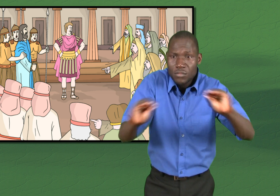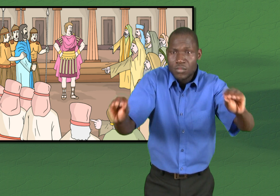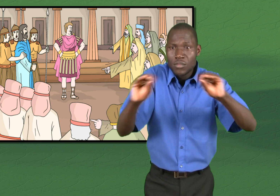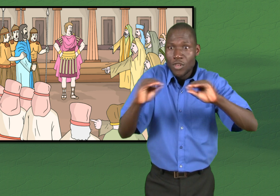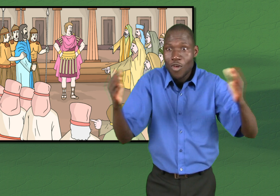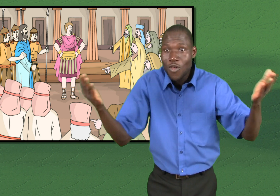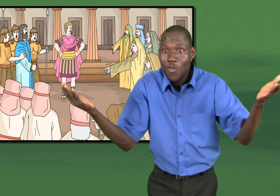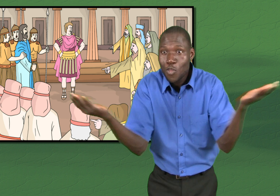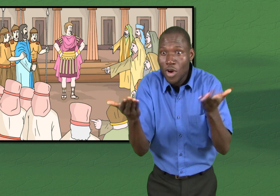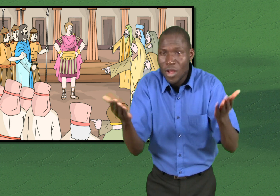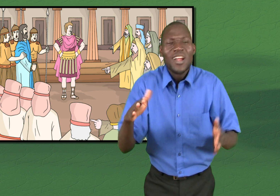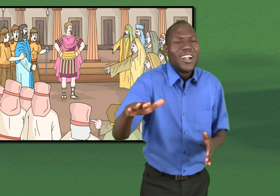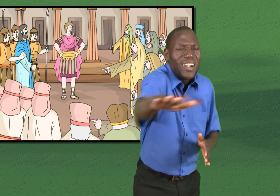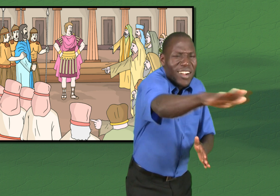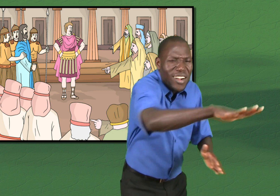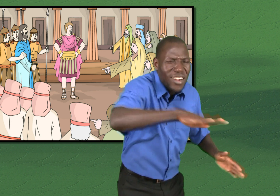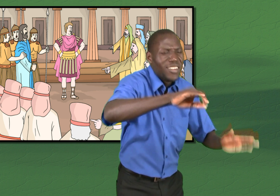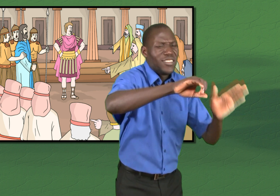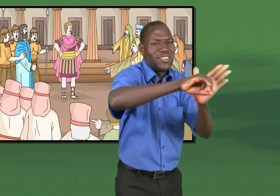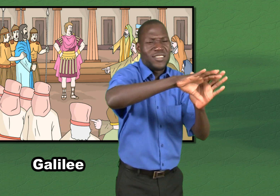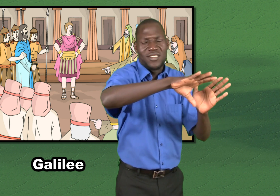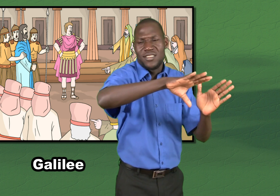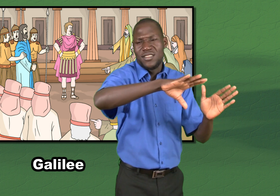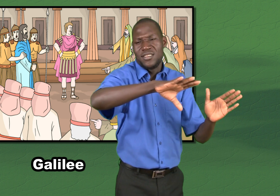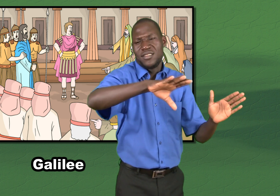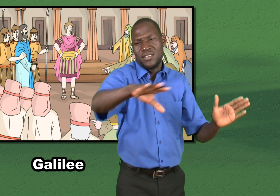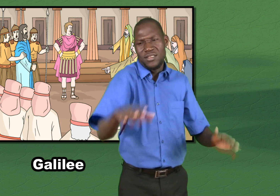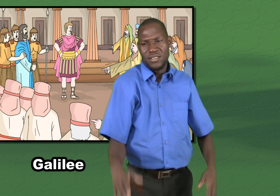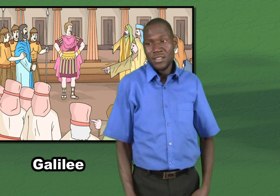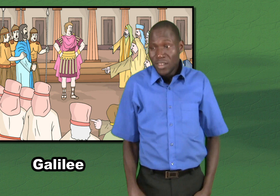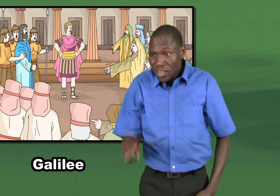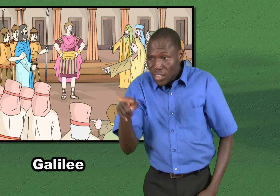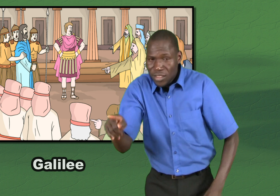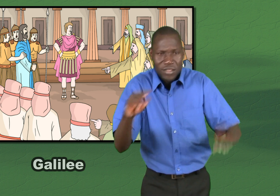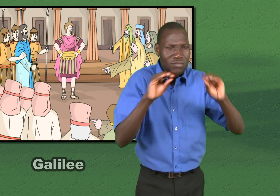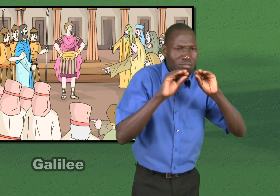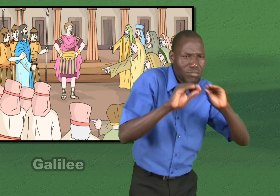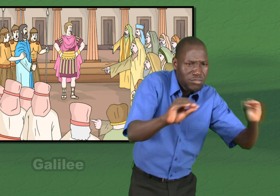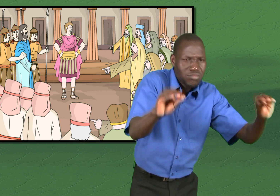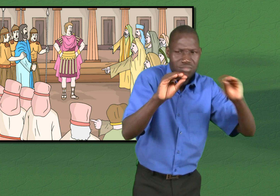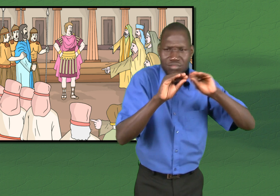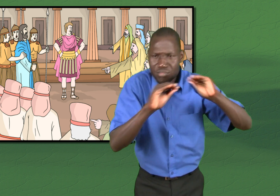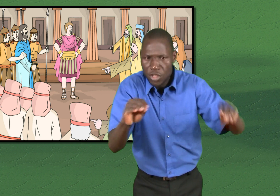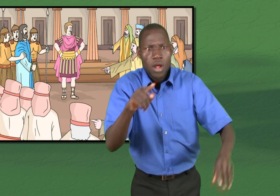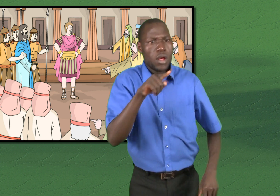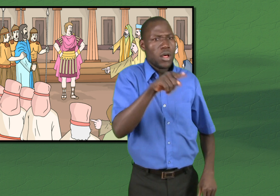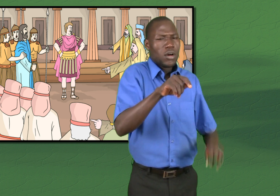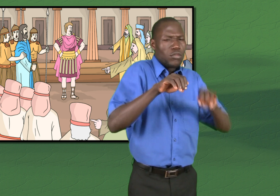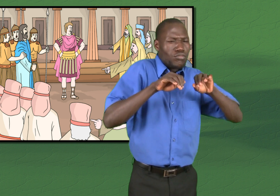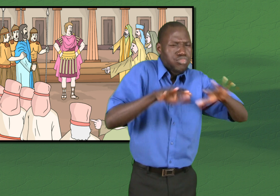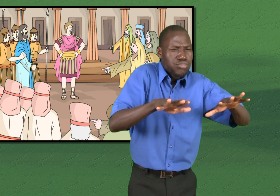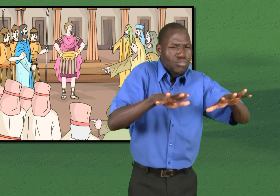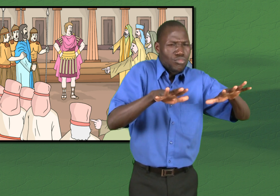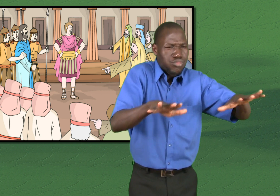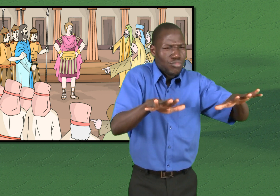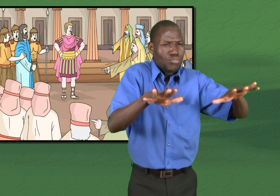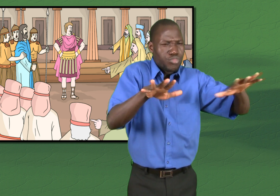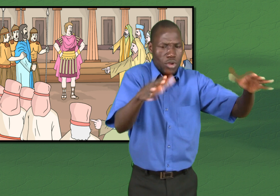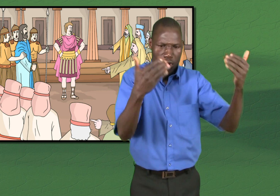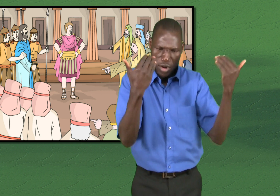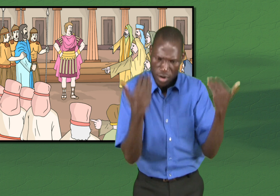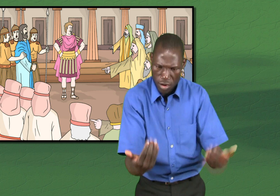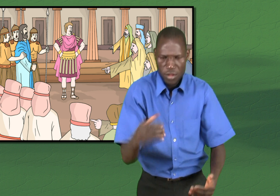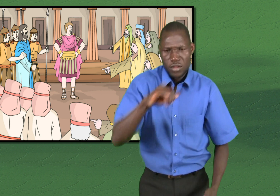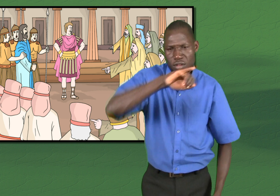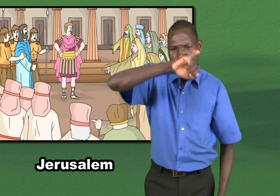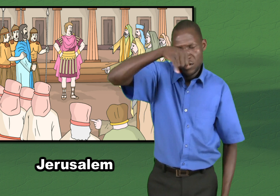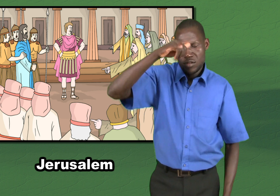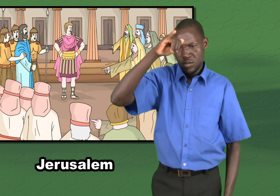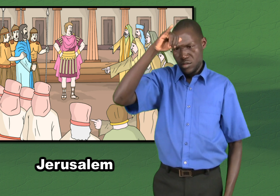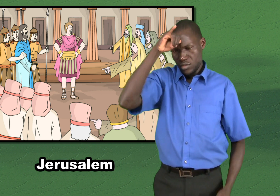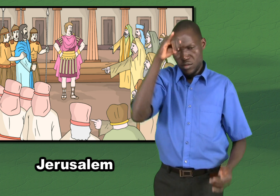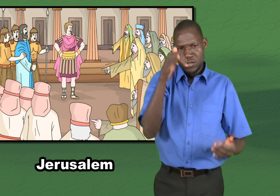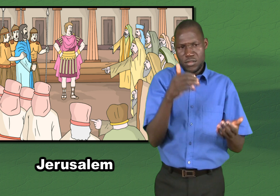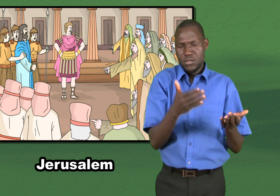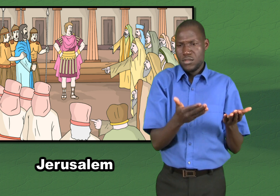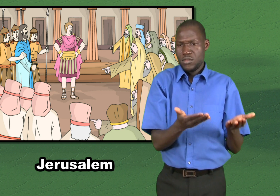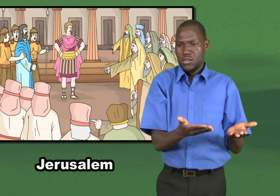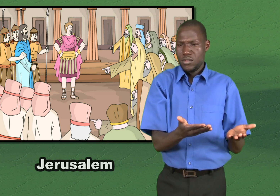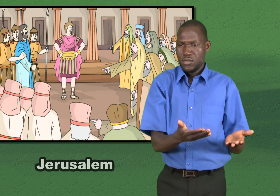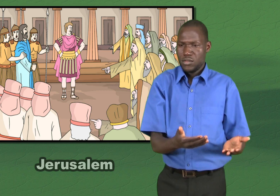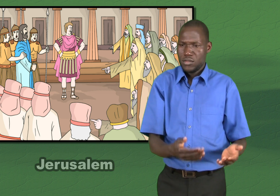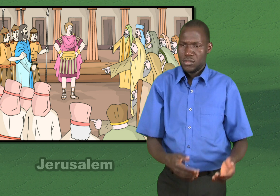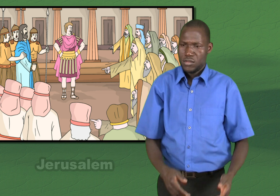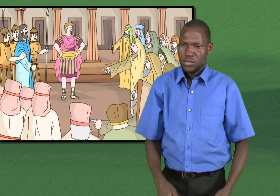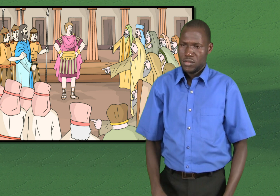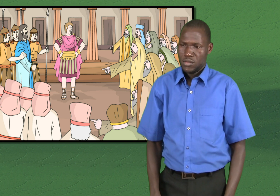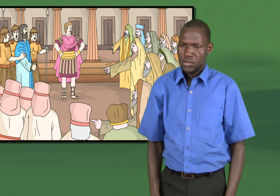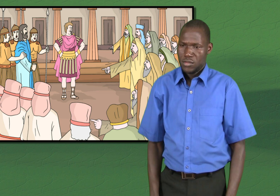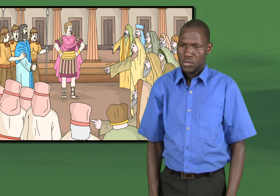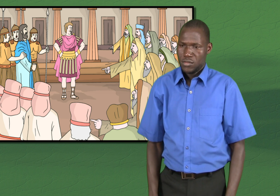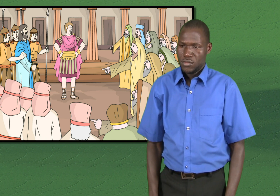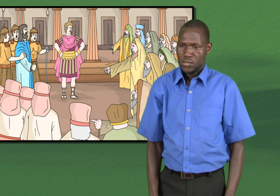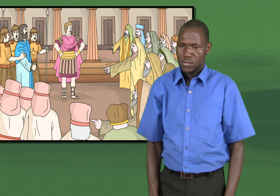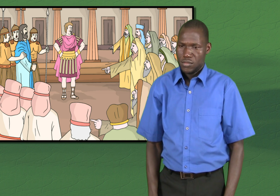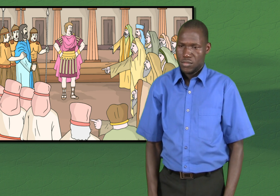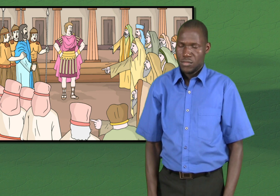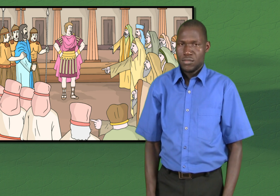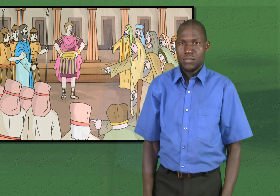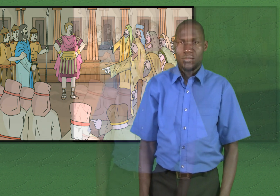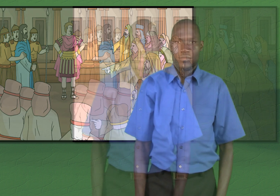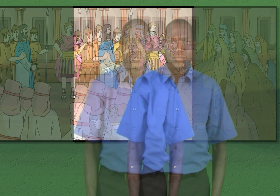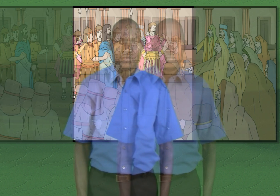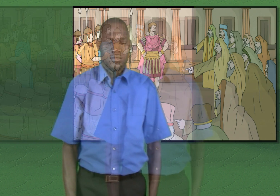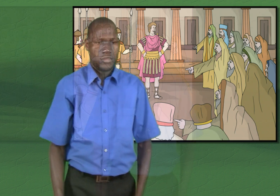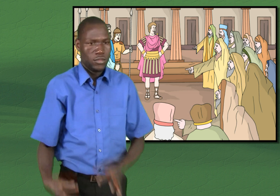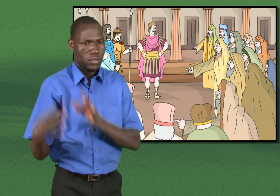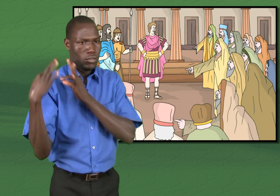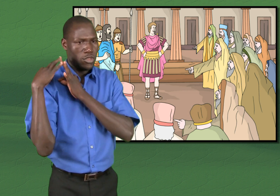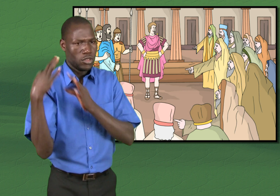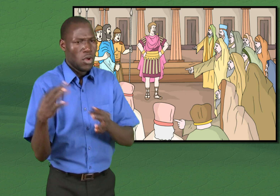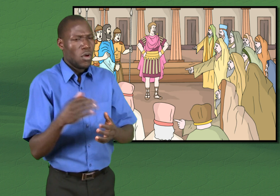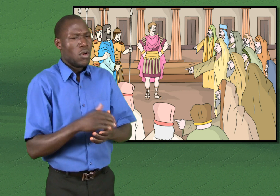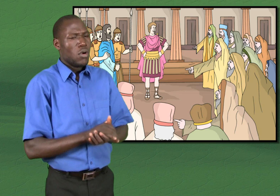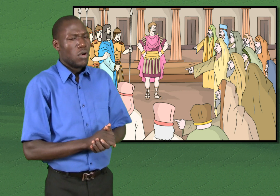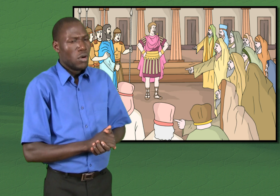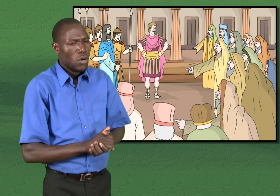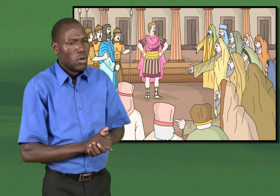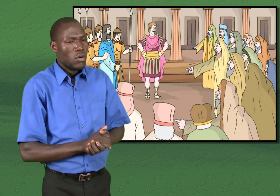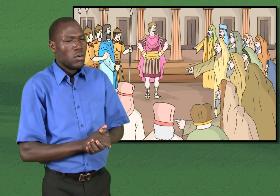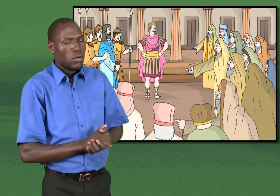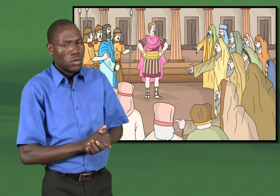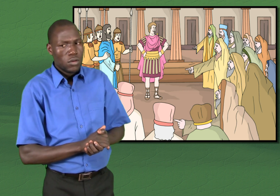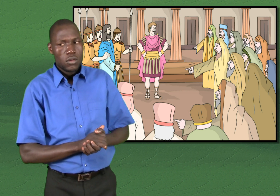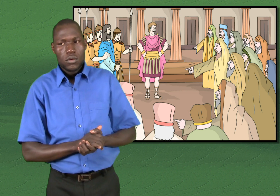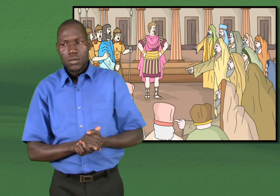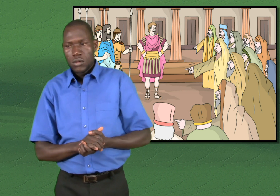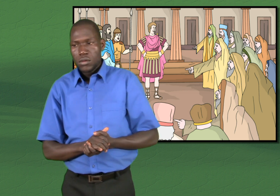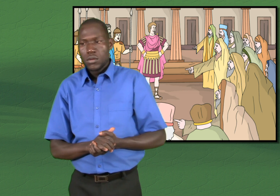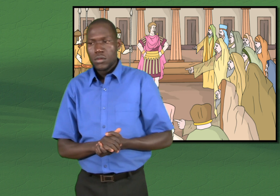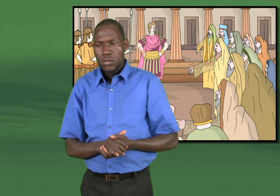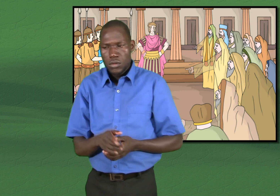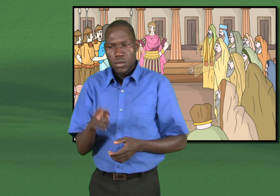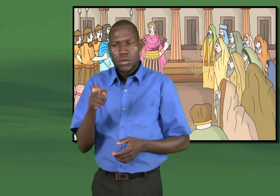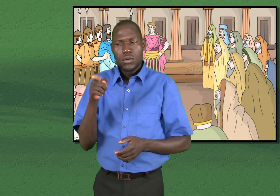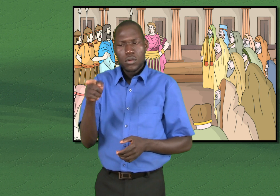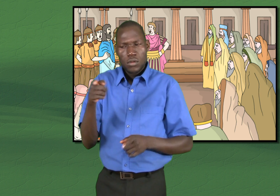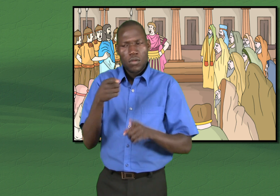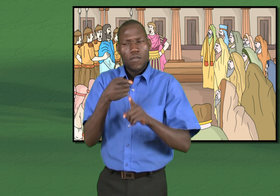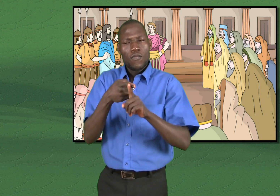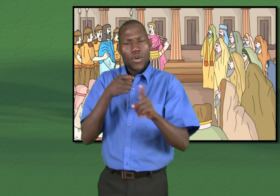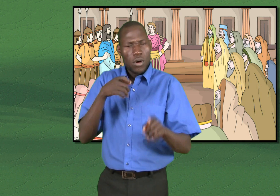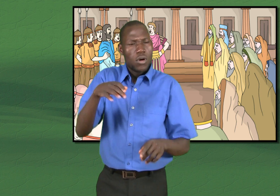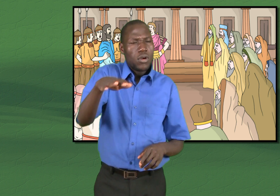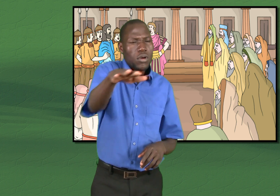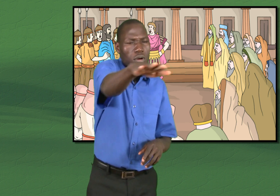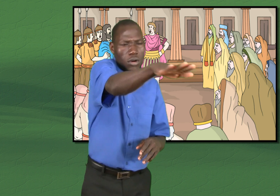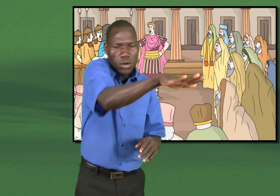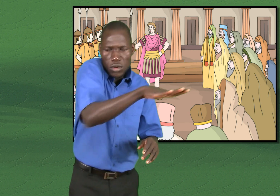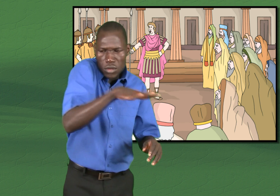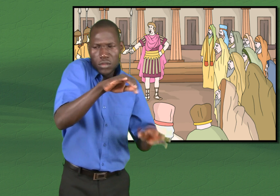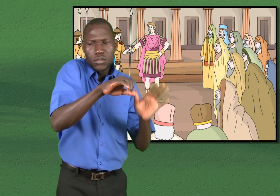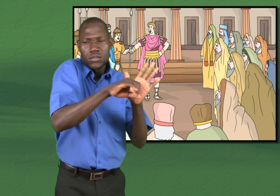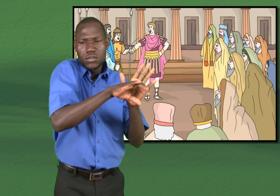He began in Galilee and has come all the way here.”